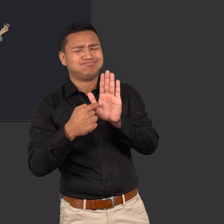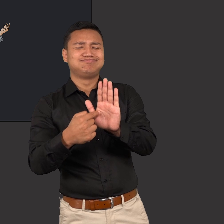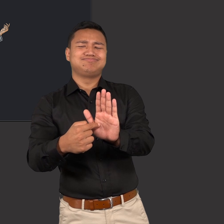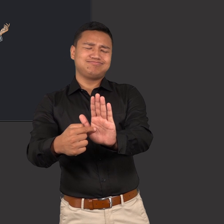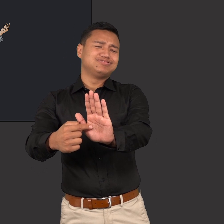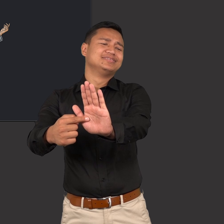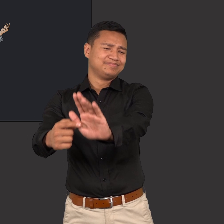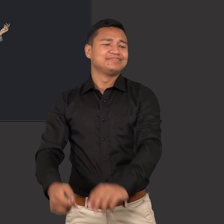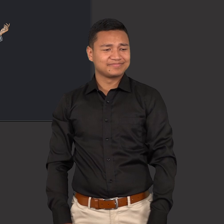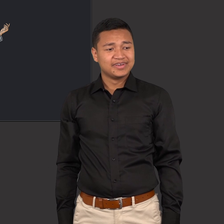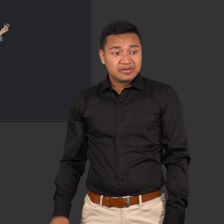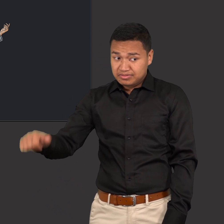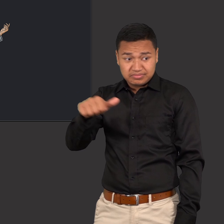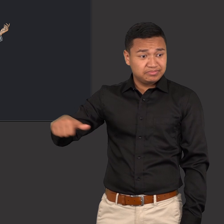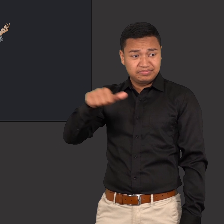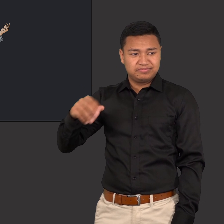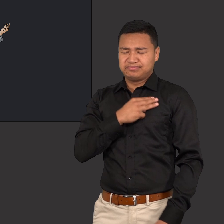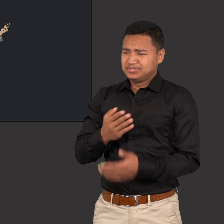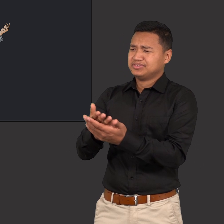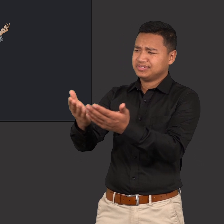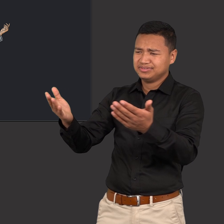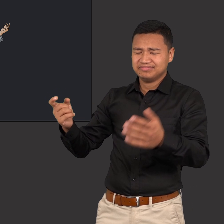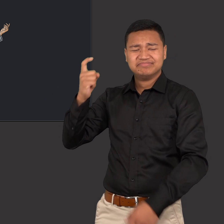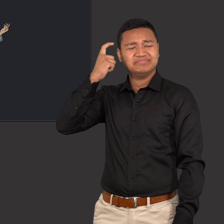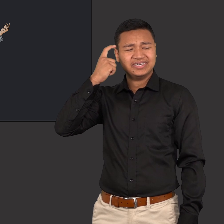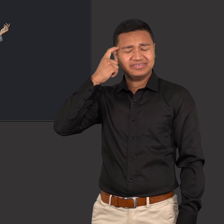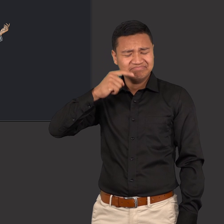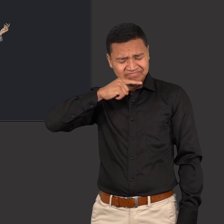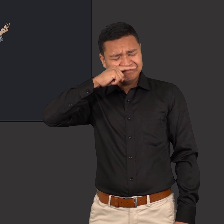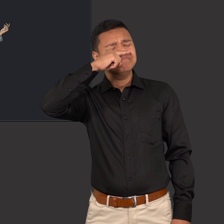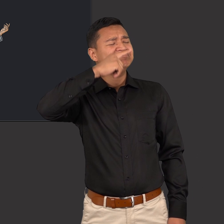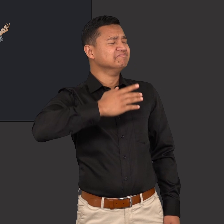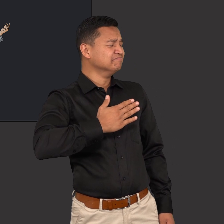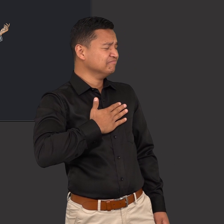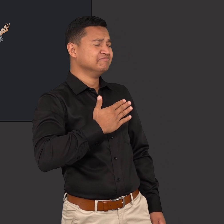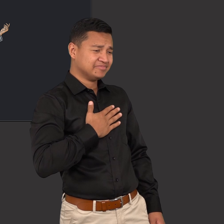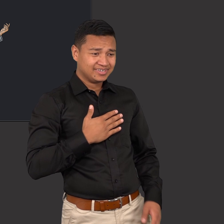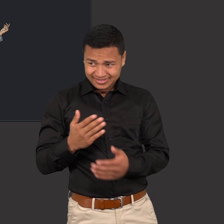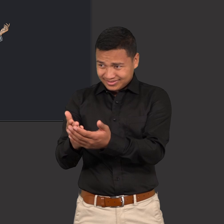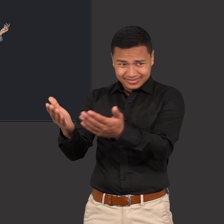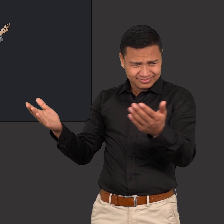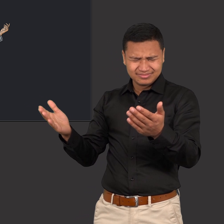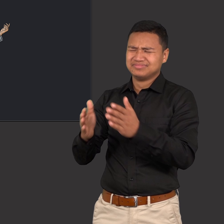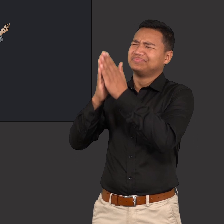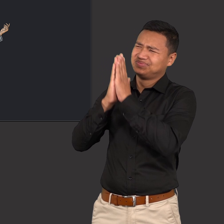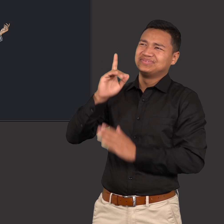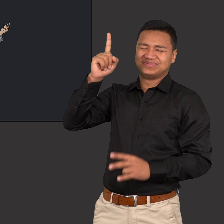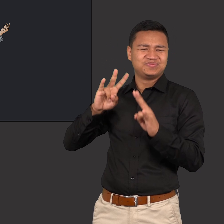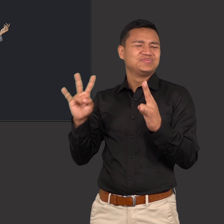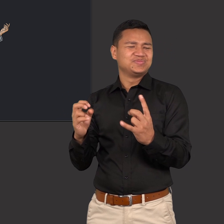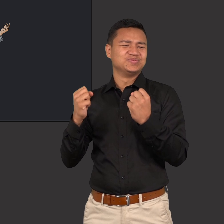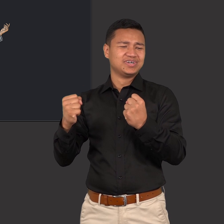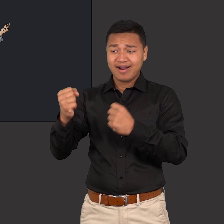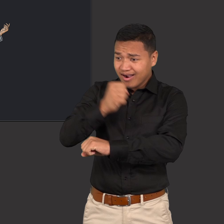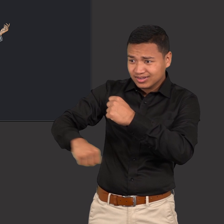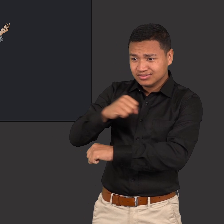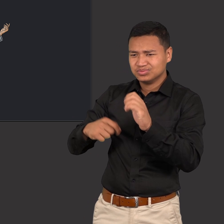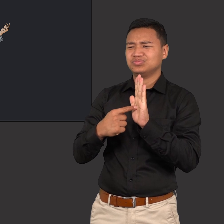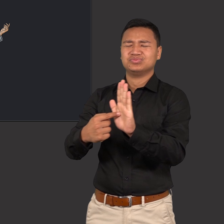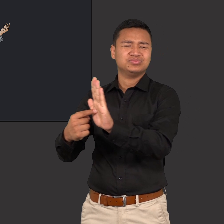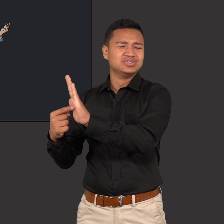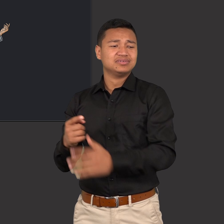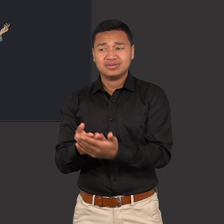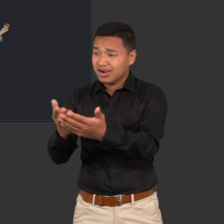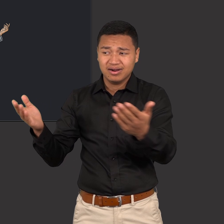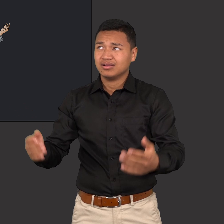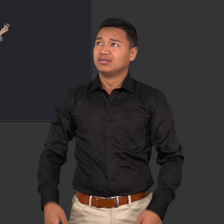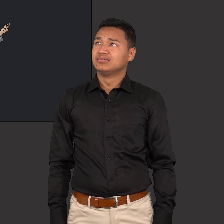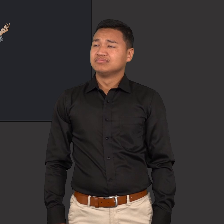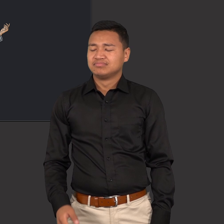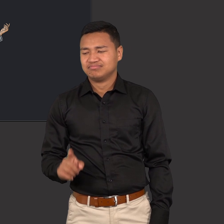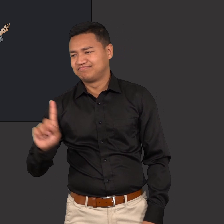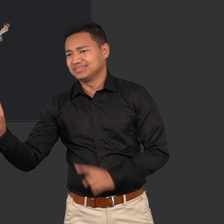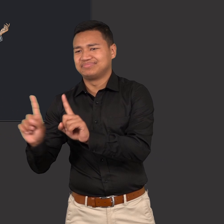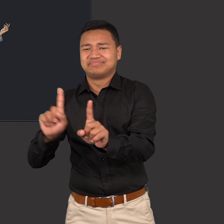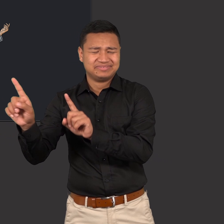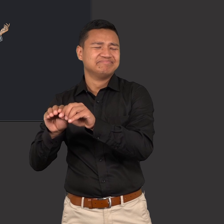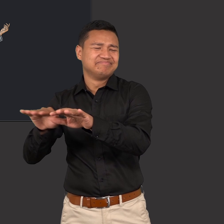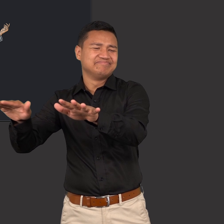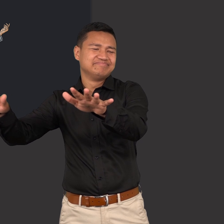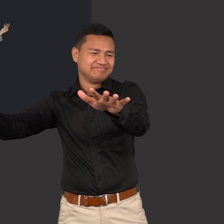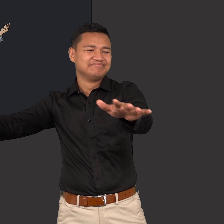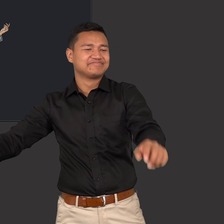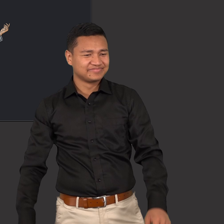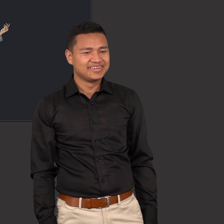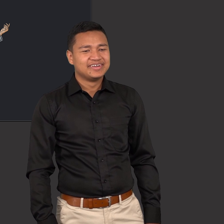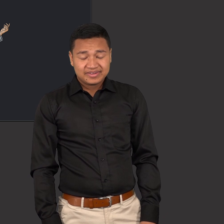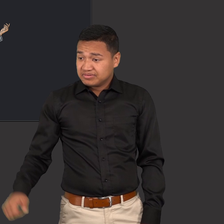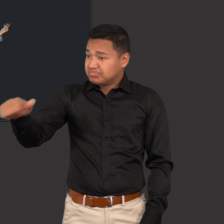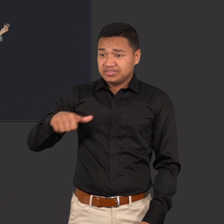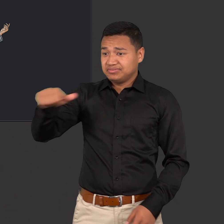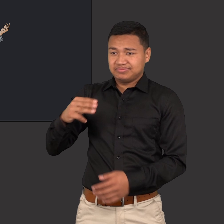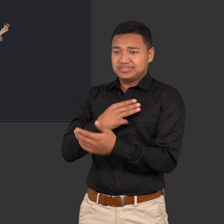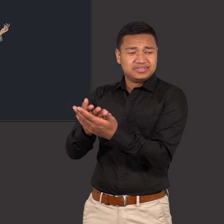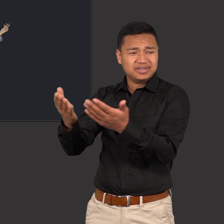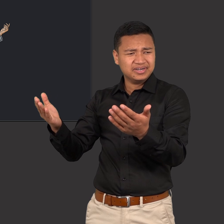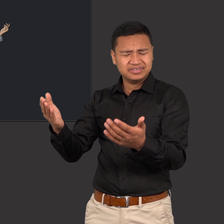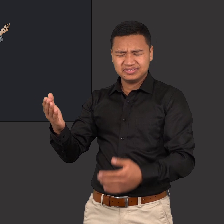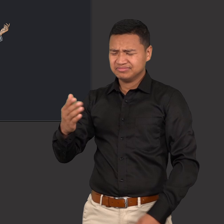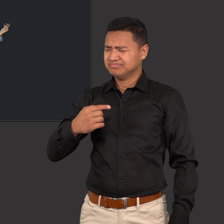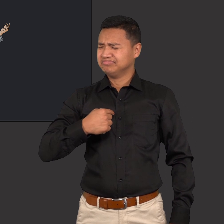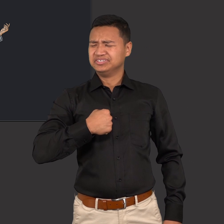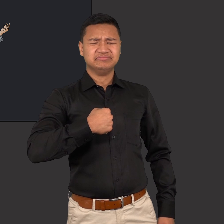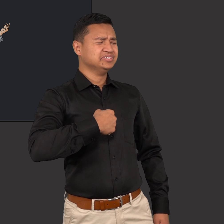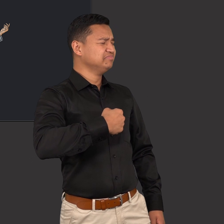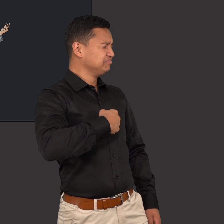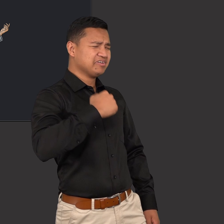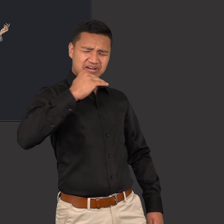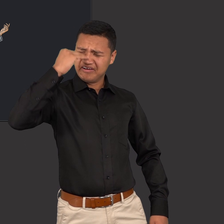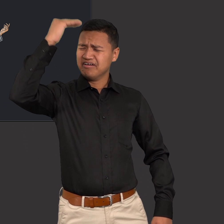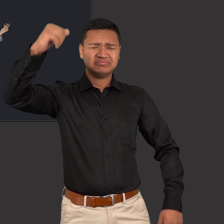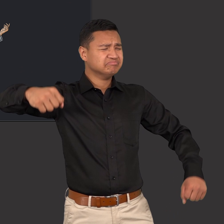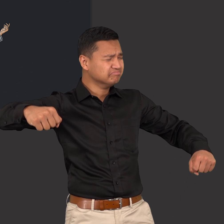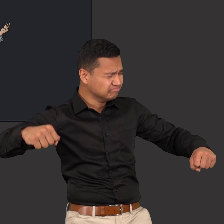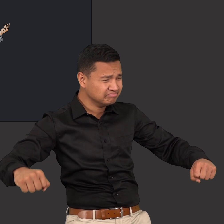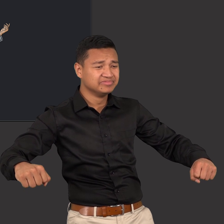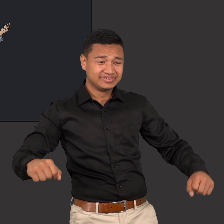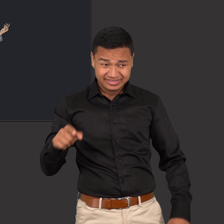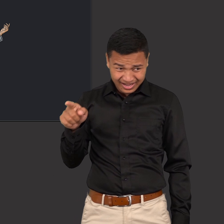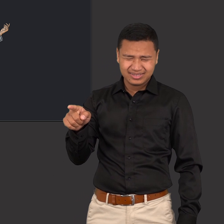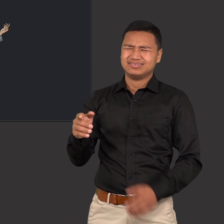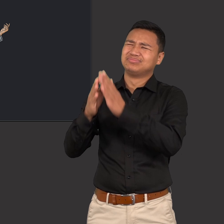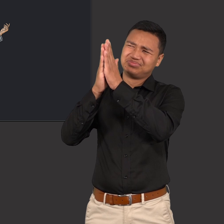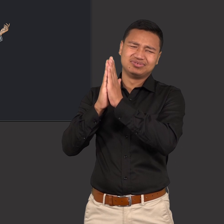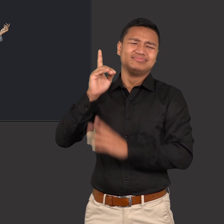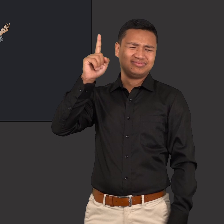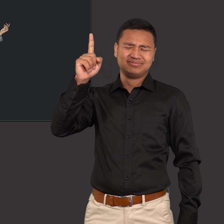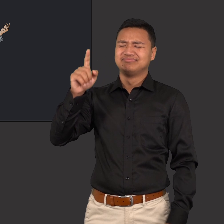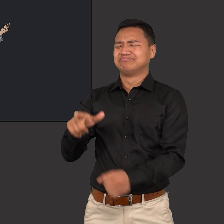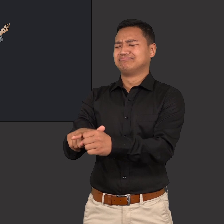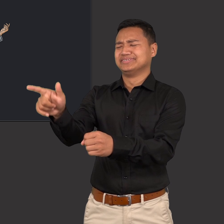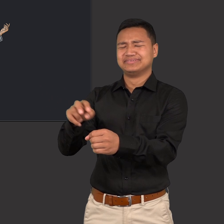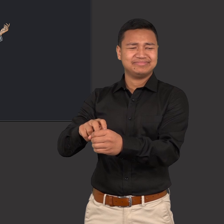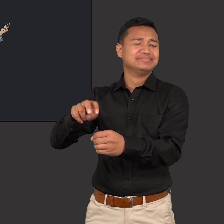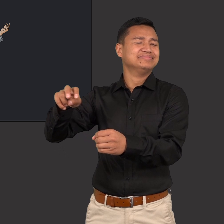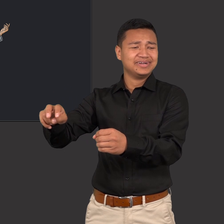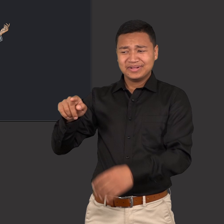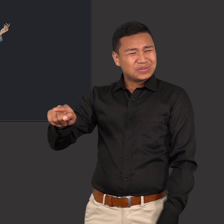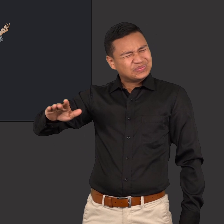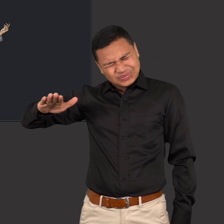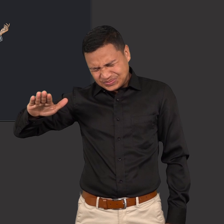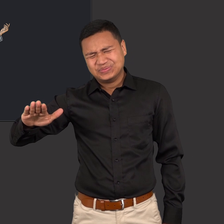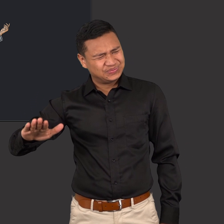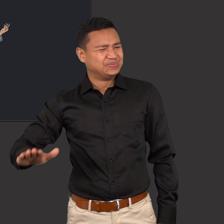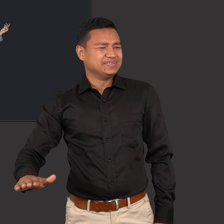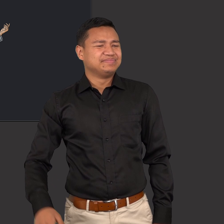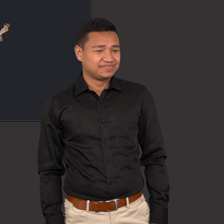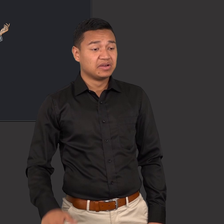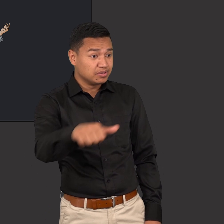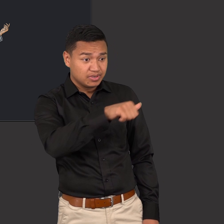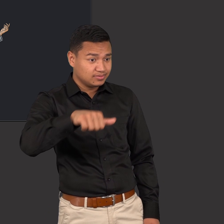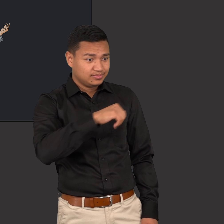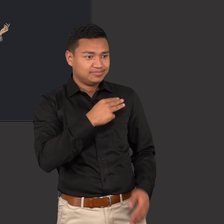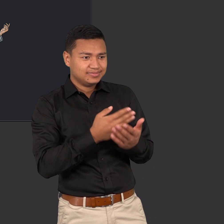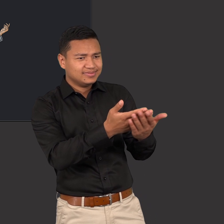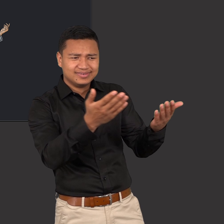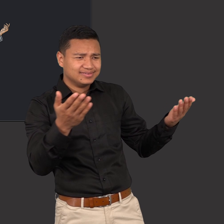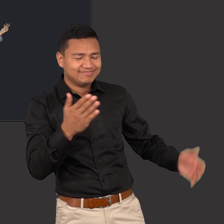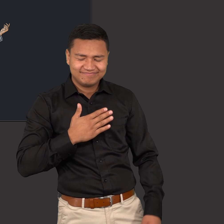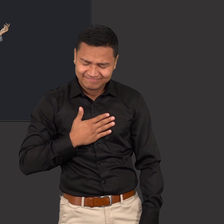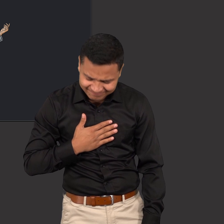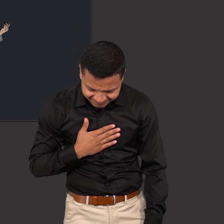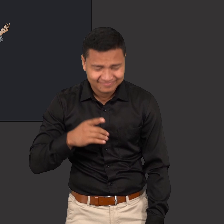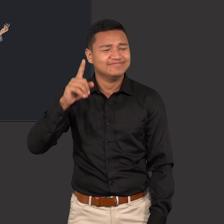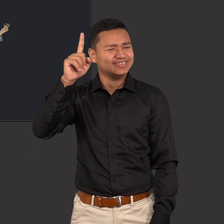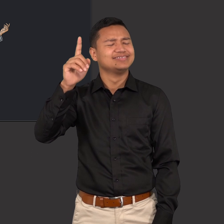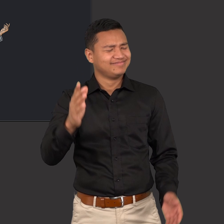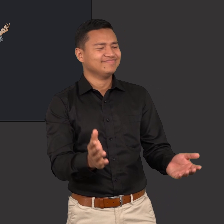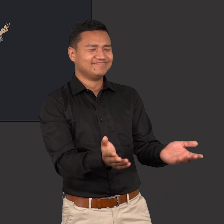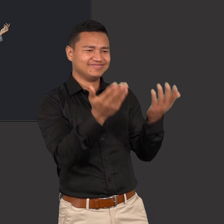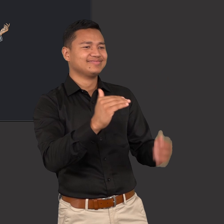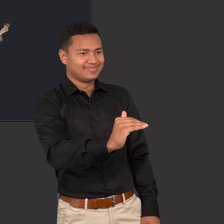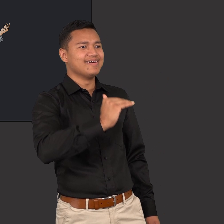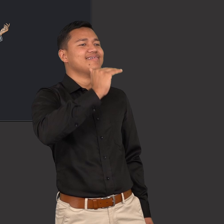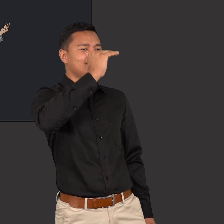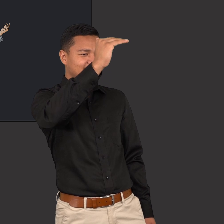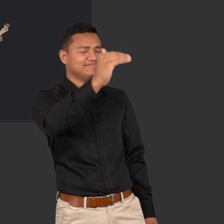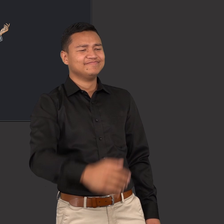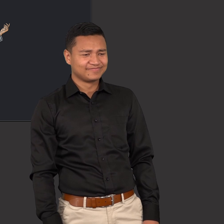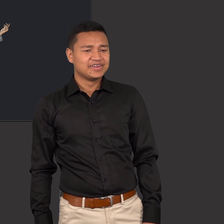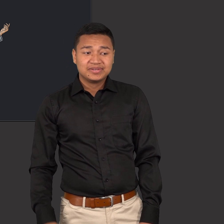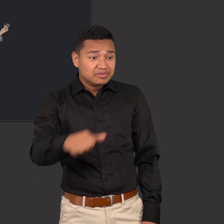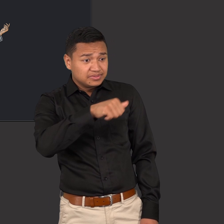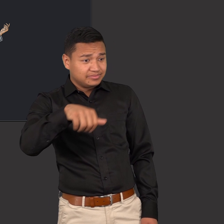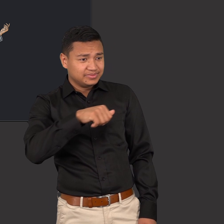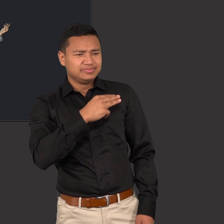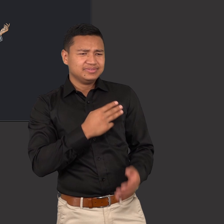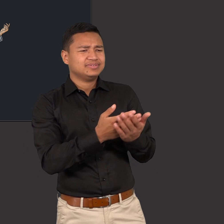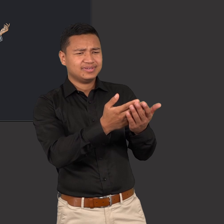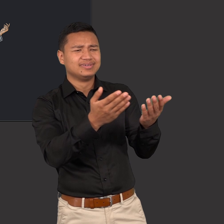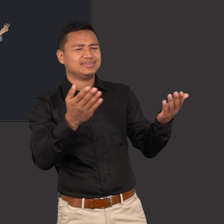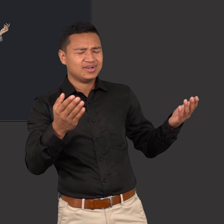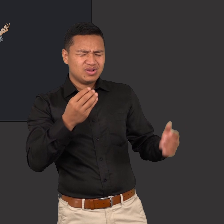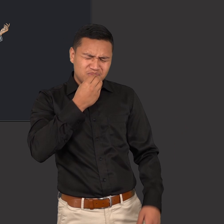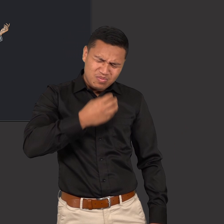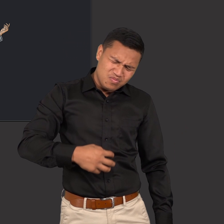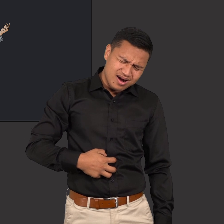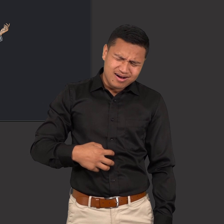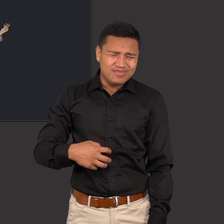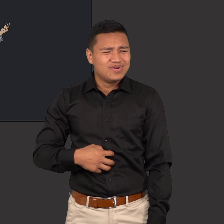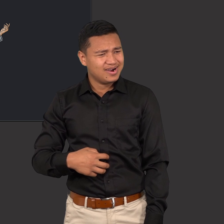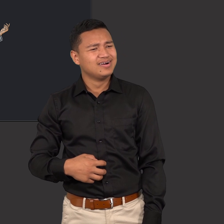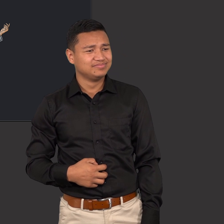He has scattered those who are proud in the thoughts of their hearts. He has brought down rulers from their thrones, but has exalted the humble.